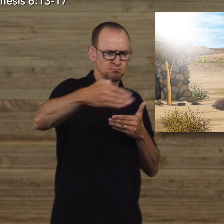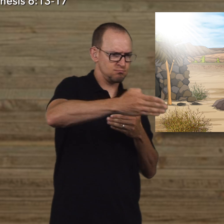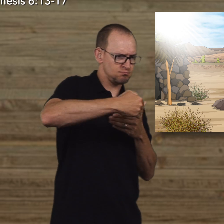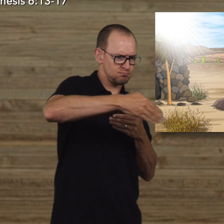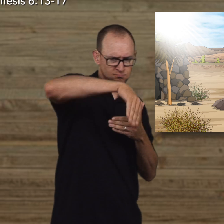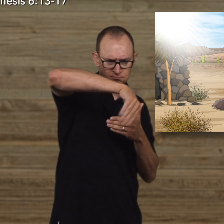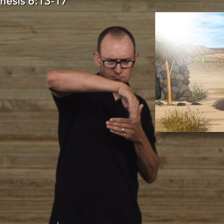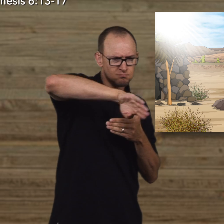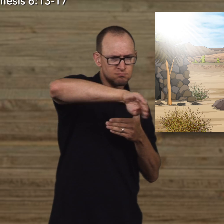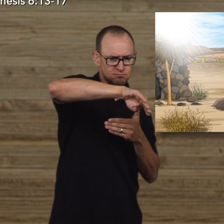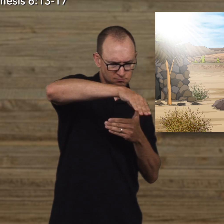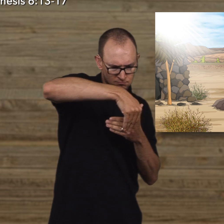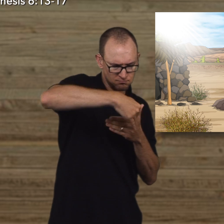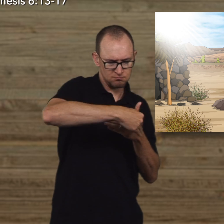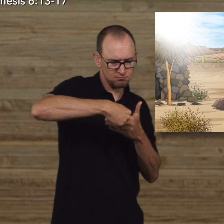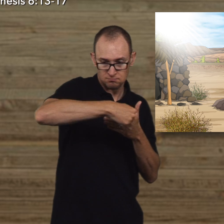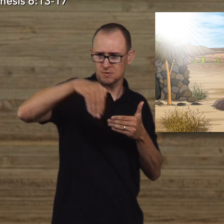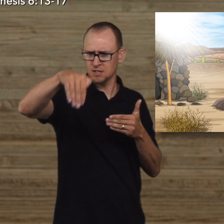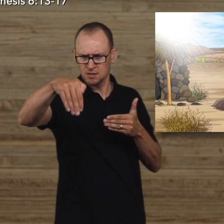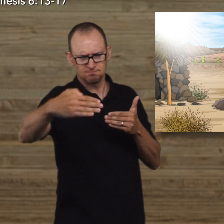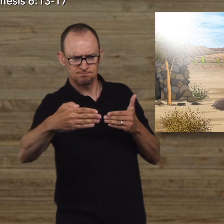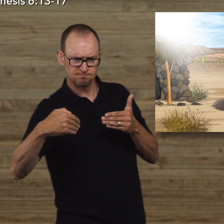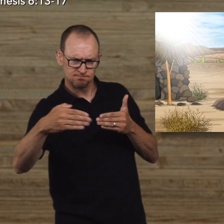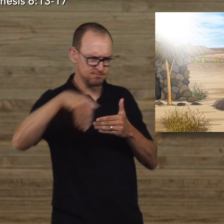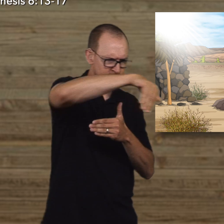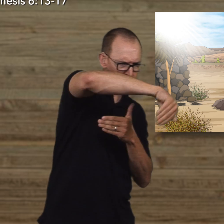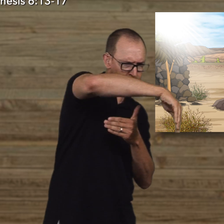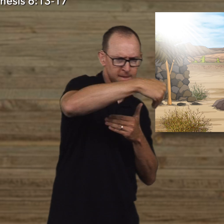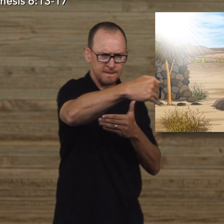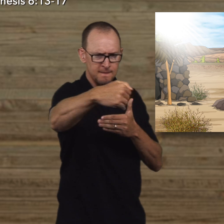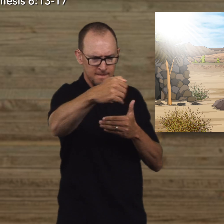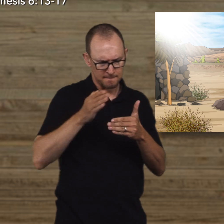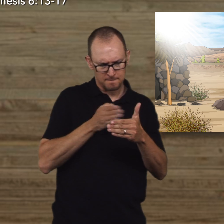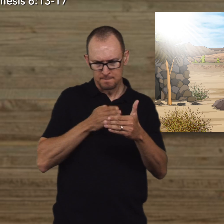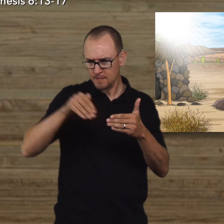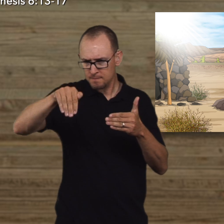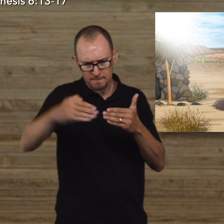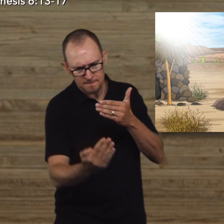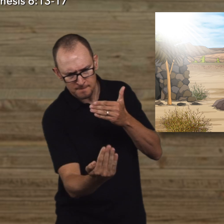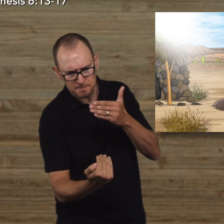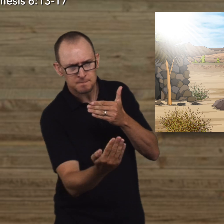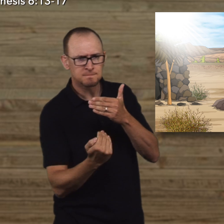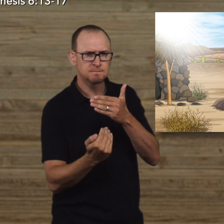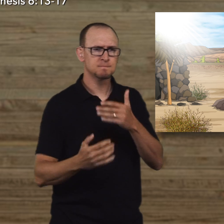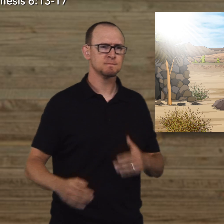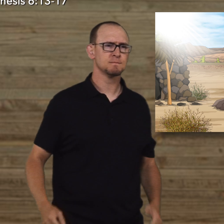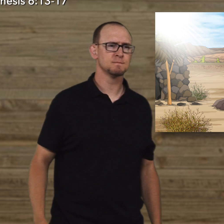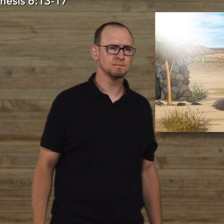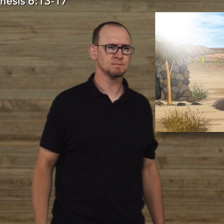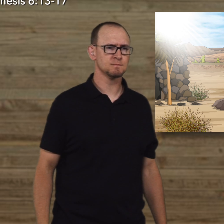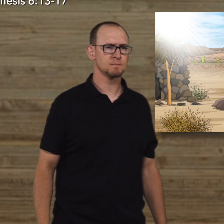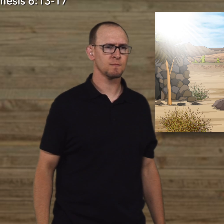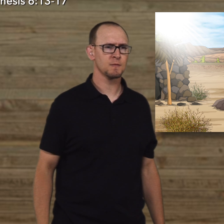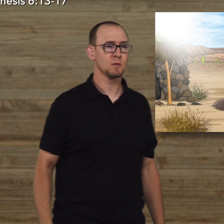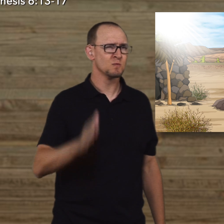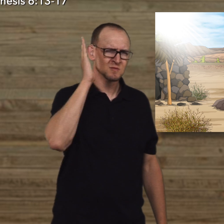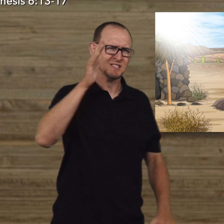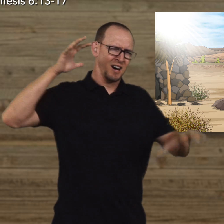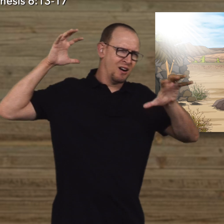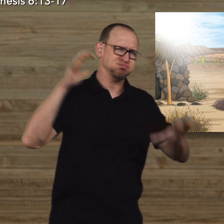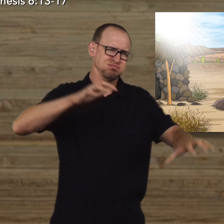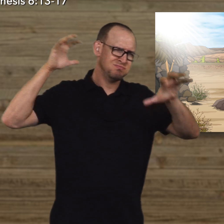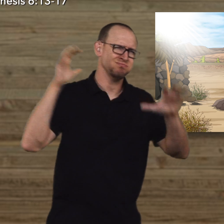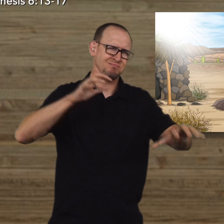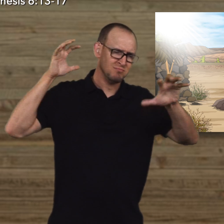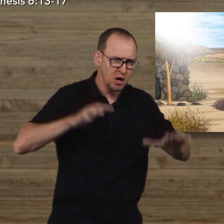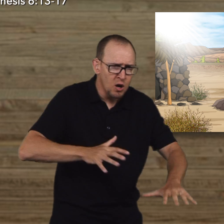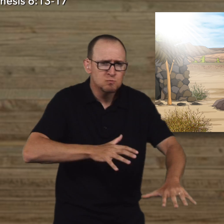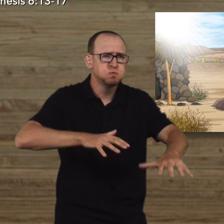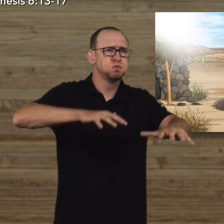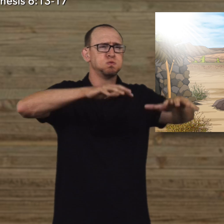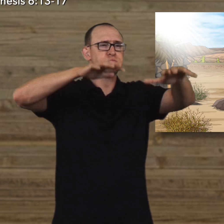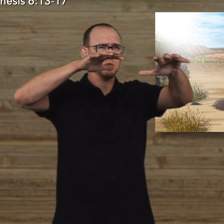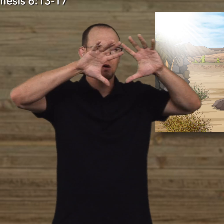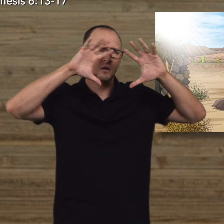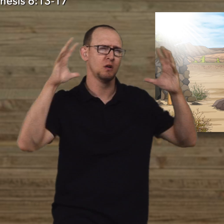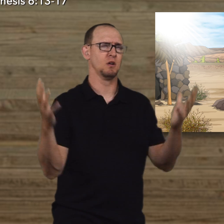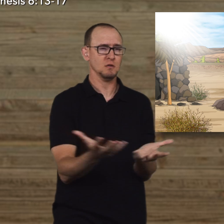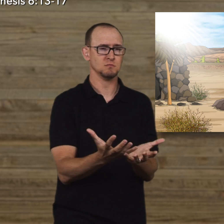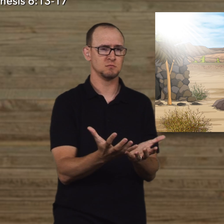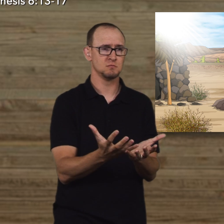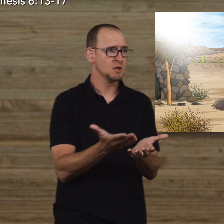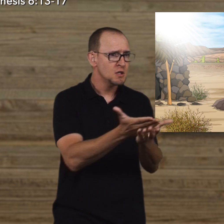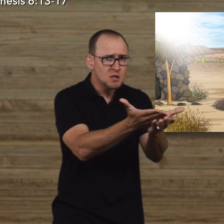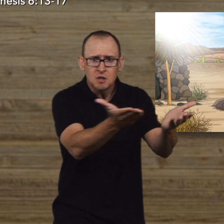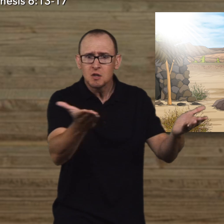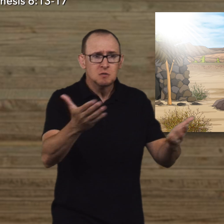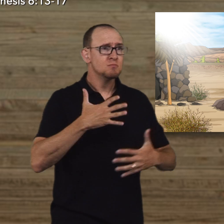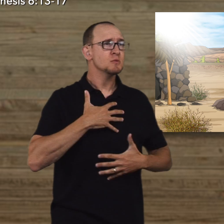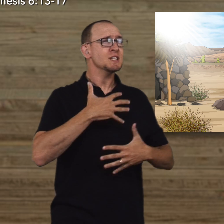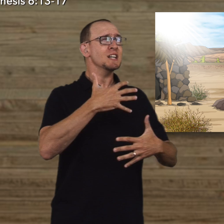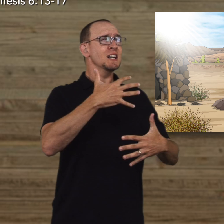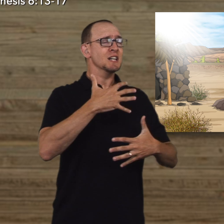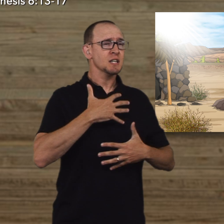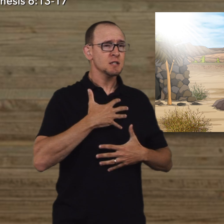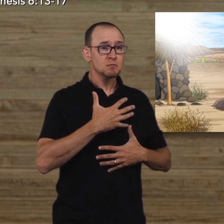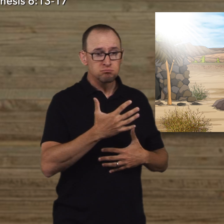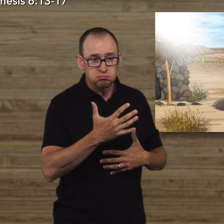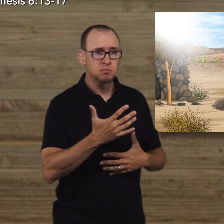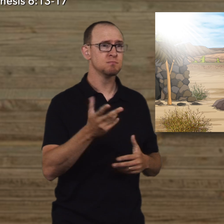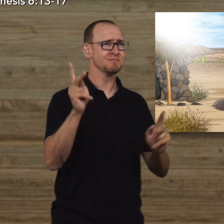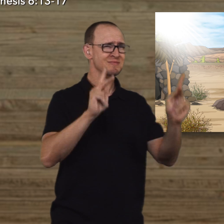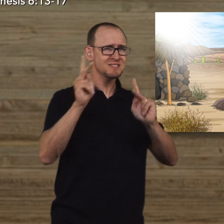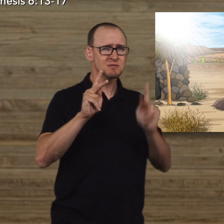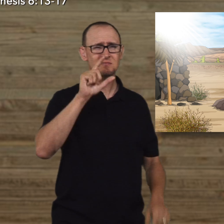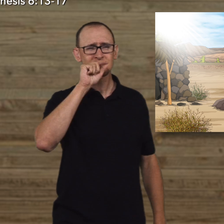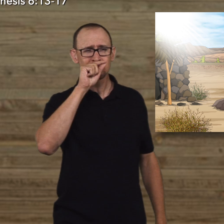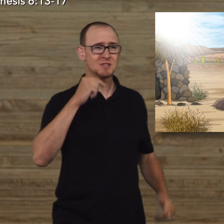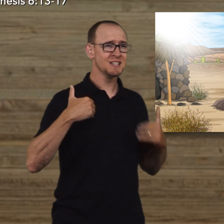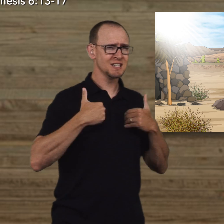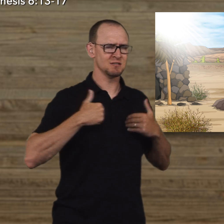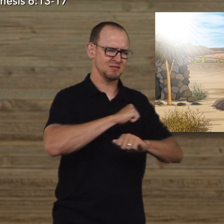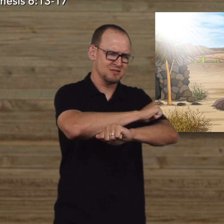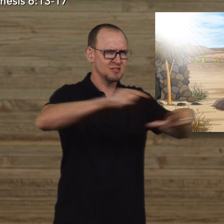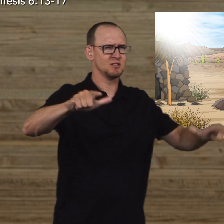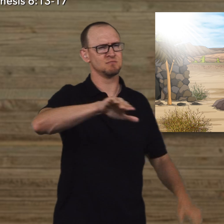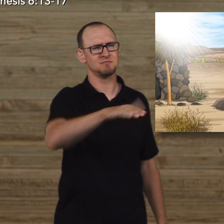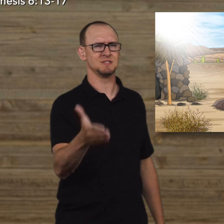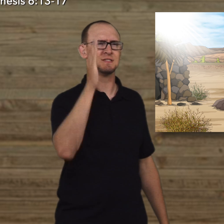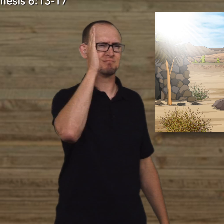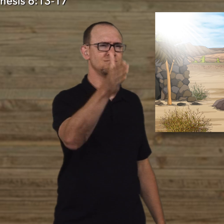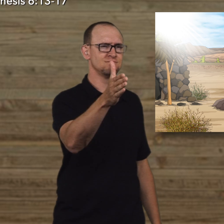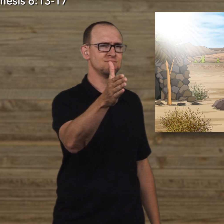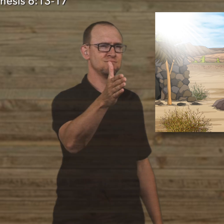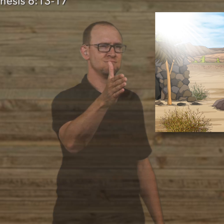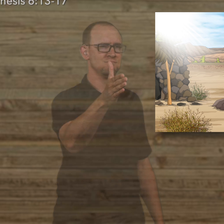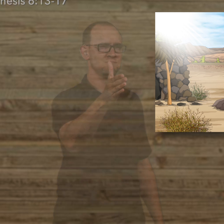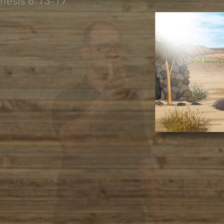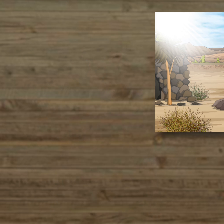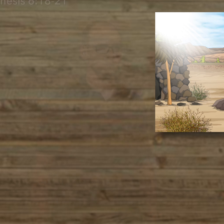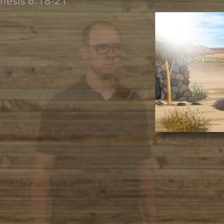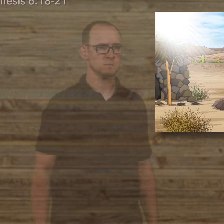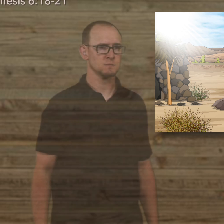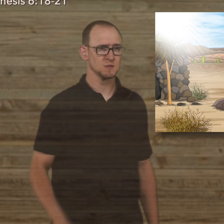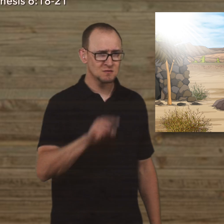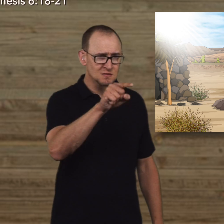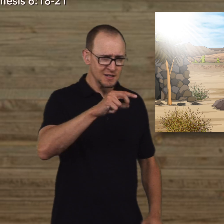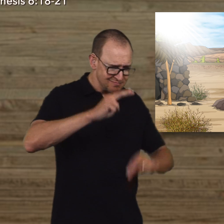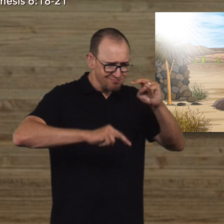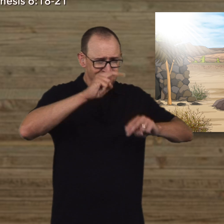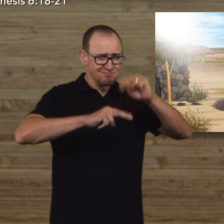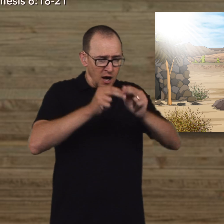And behold, I will bring floodwaters upon the earth to destroy every creature under the heavens that has the breath of life. Everything on the earth will perish.